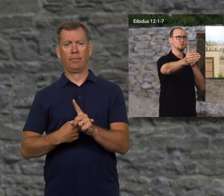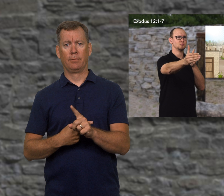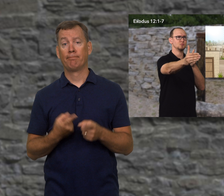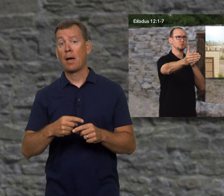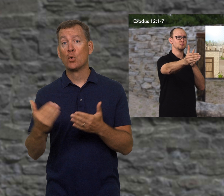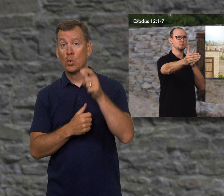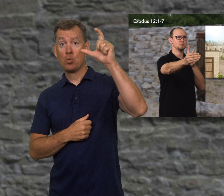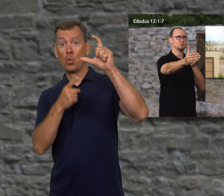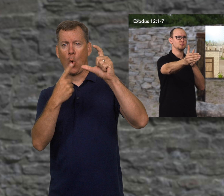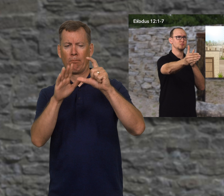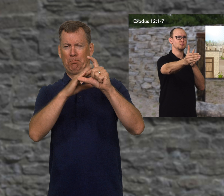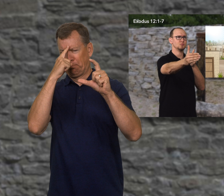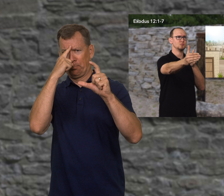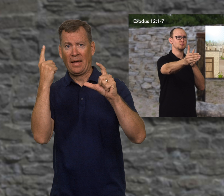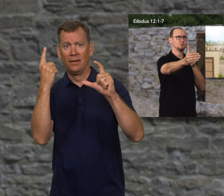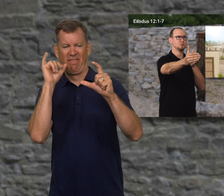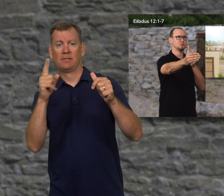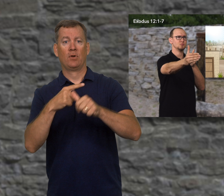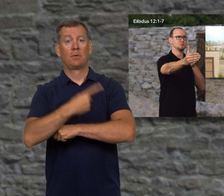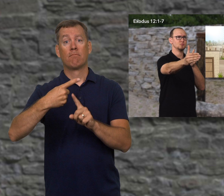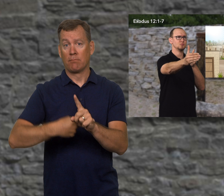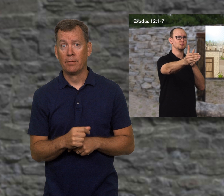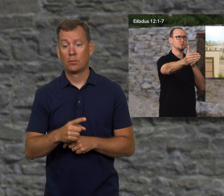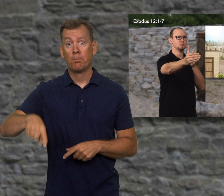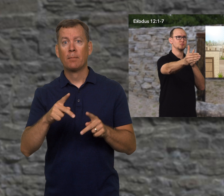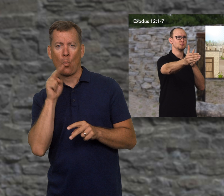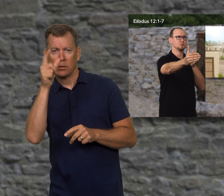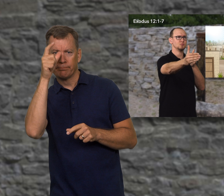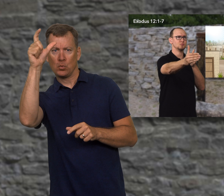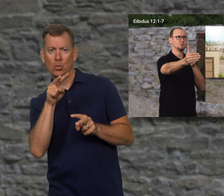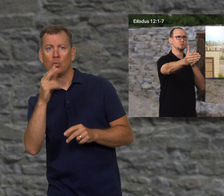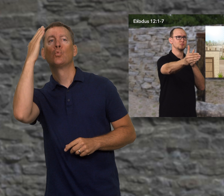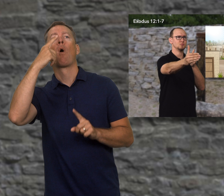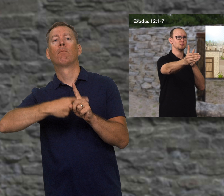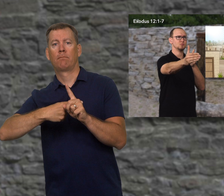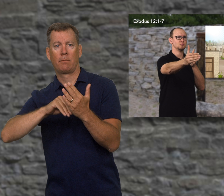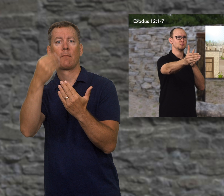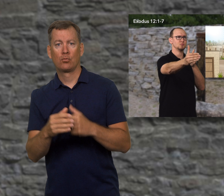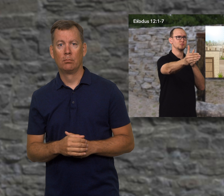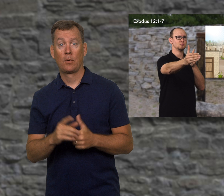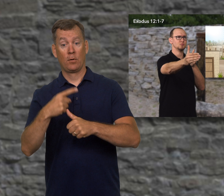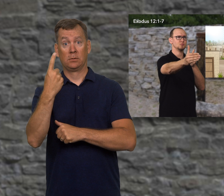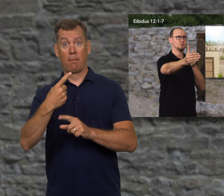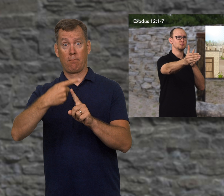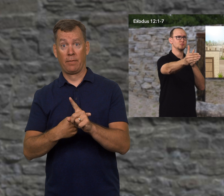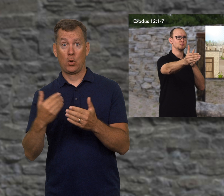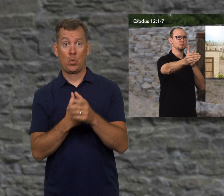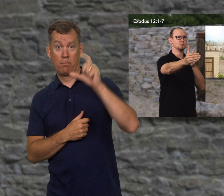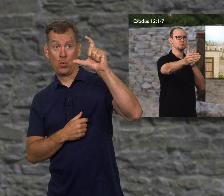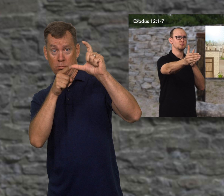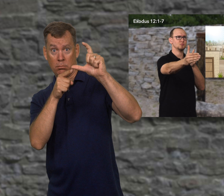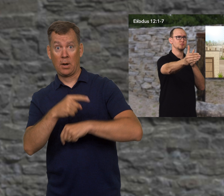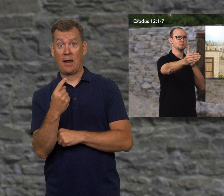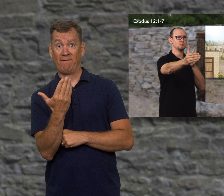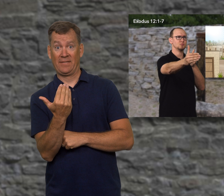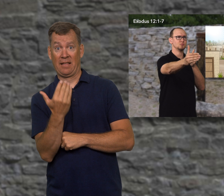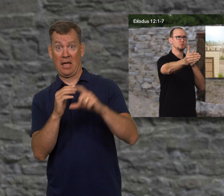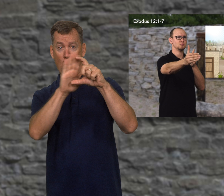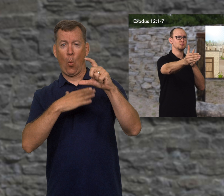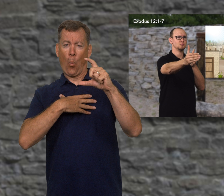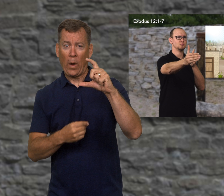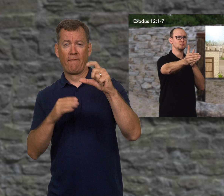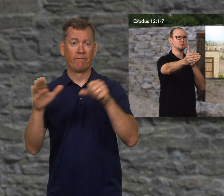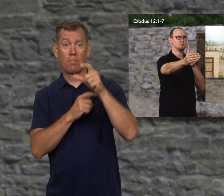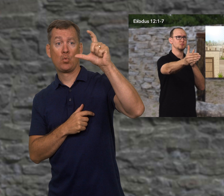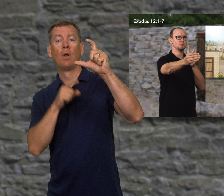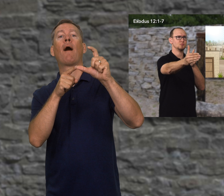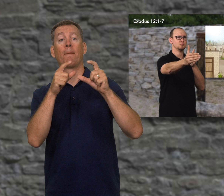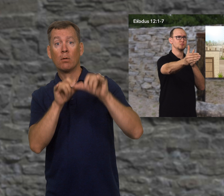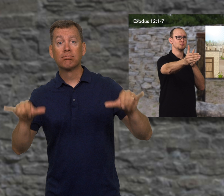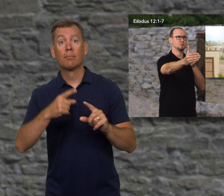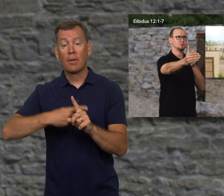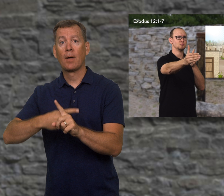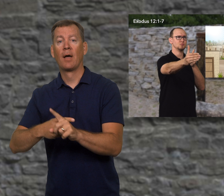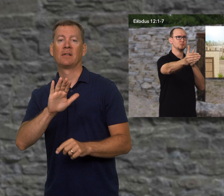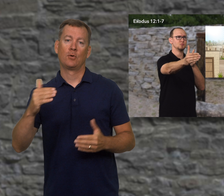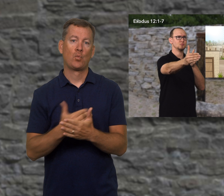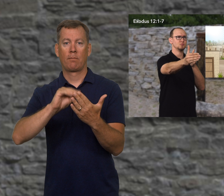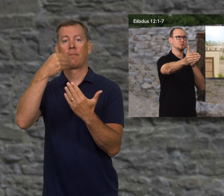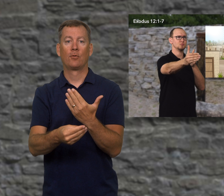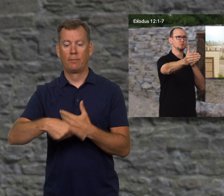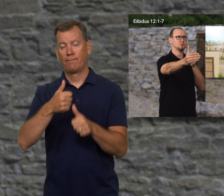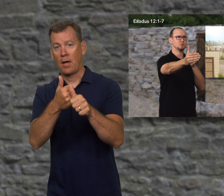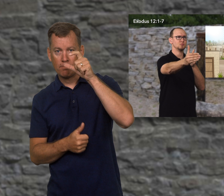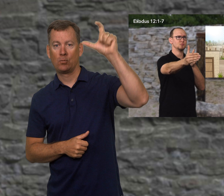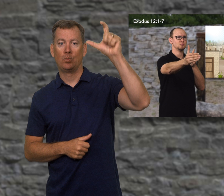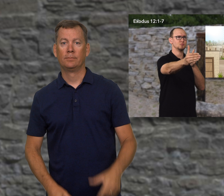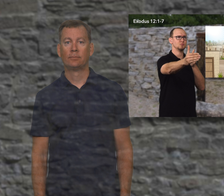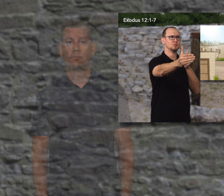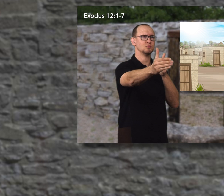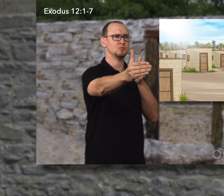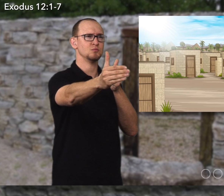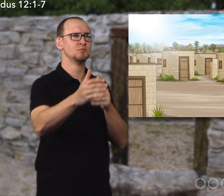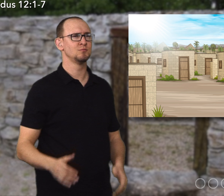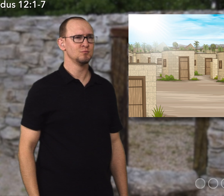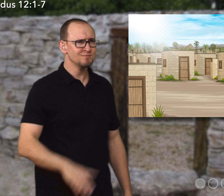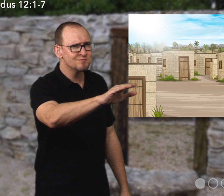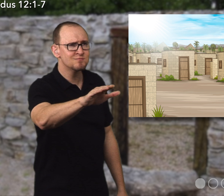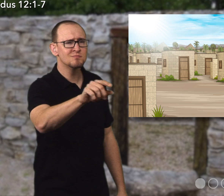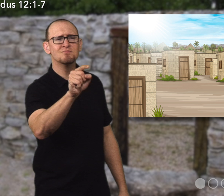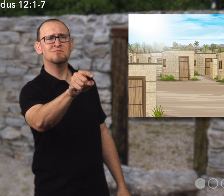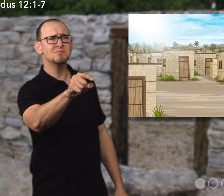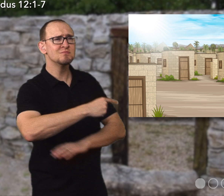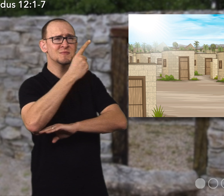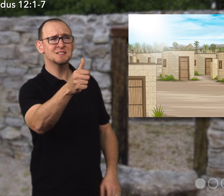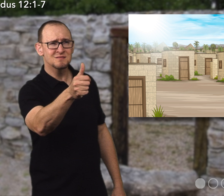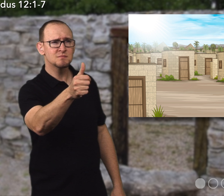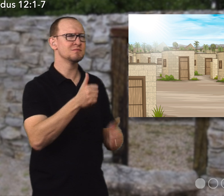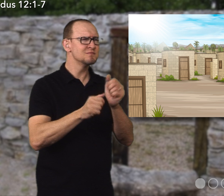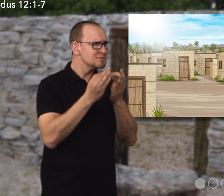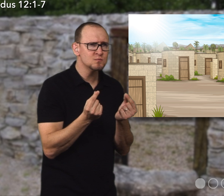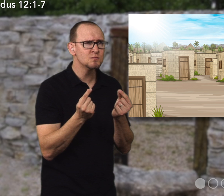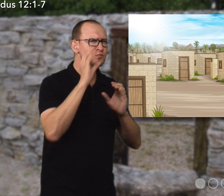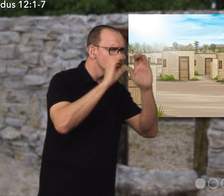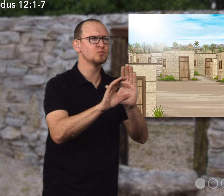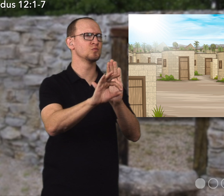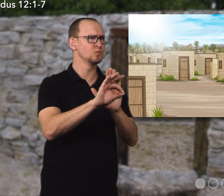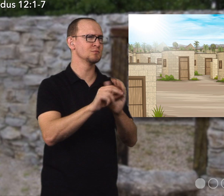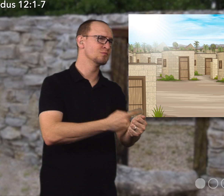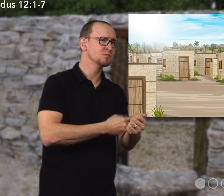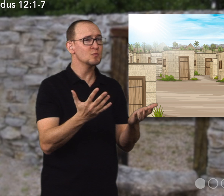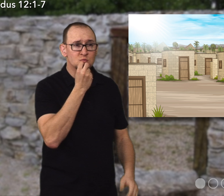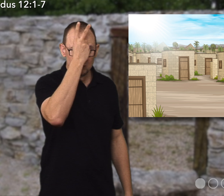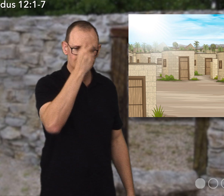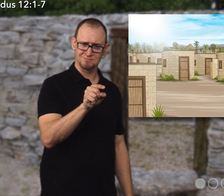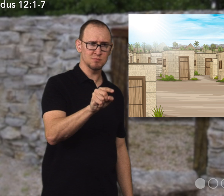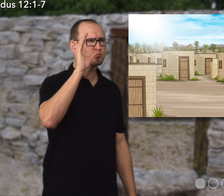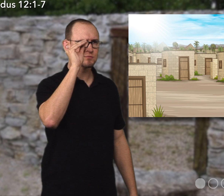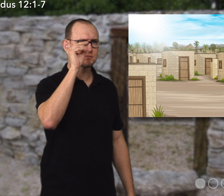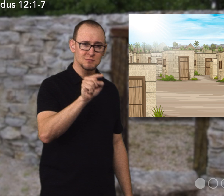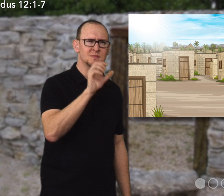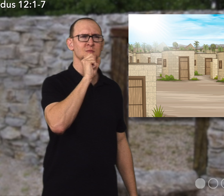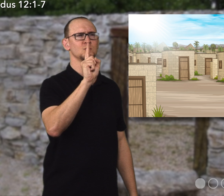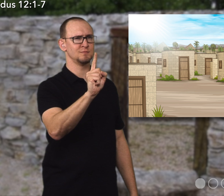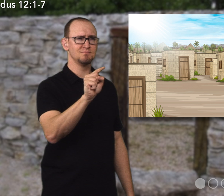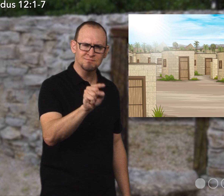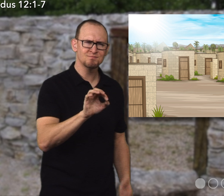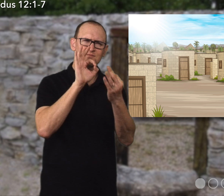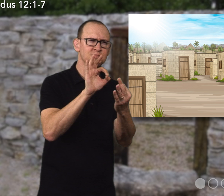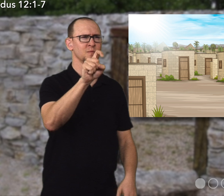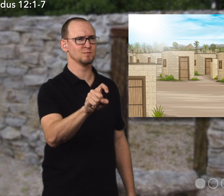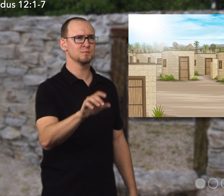If the household is too small for a whole lamb, they are to share with the nearest neighbor based on the number of people, and apportion the lamb accordingly.